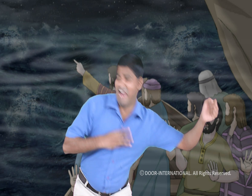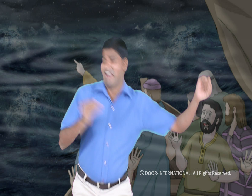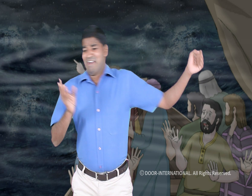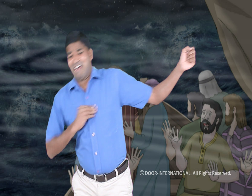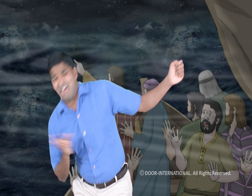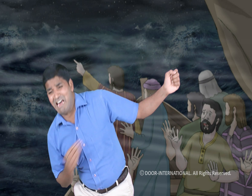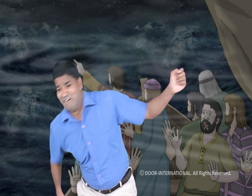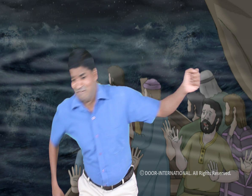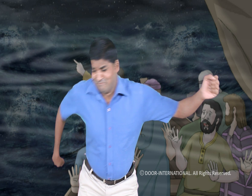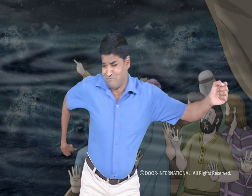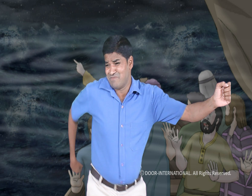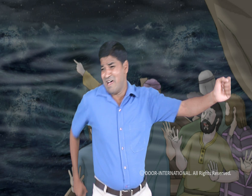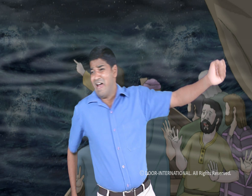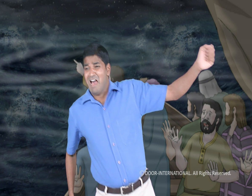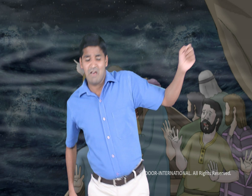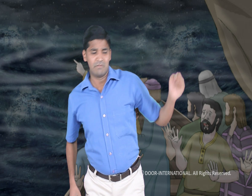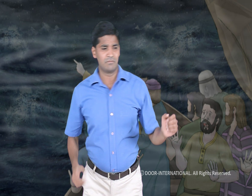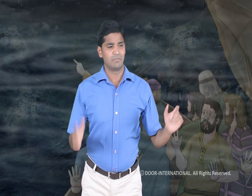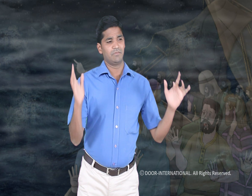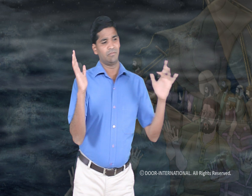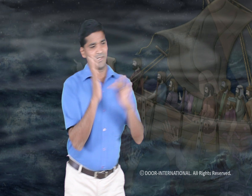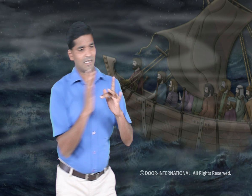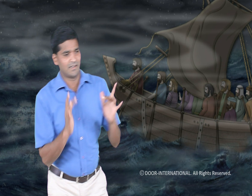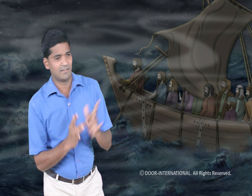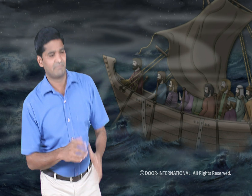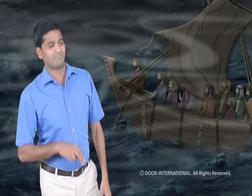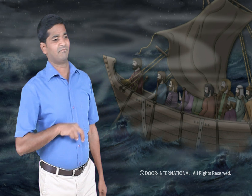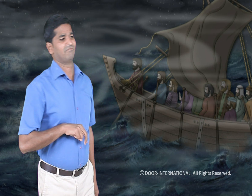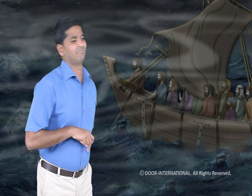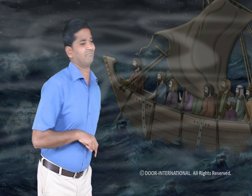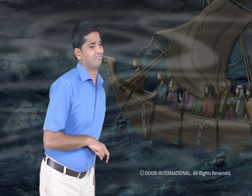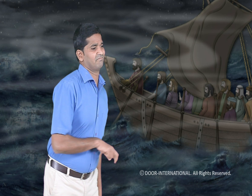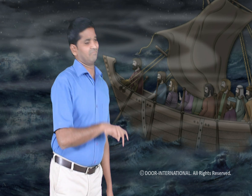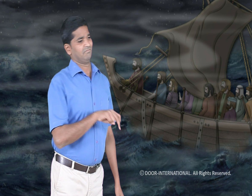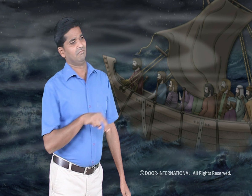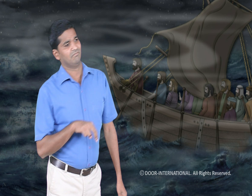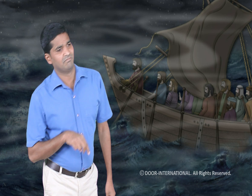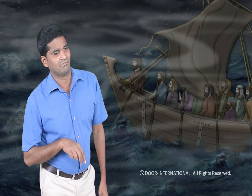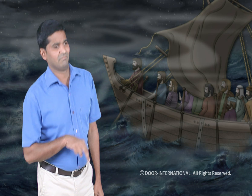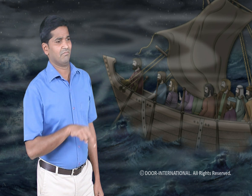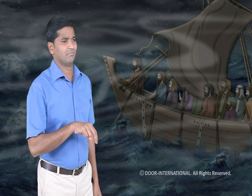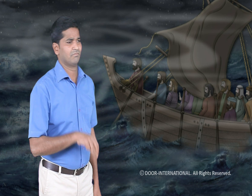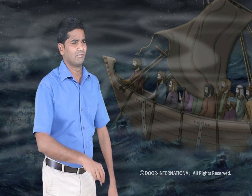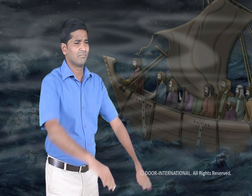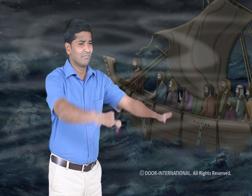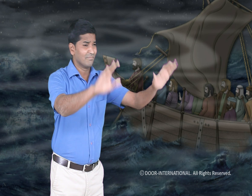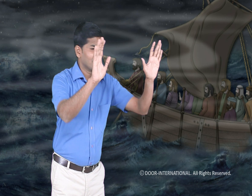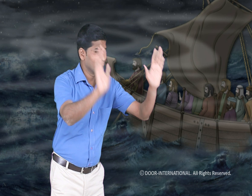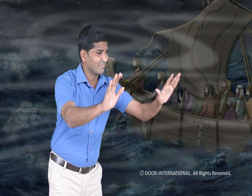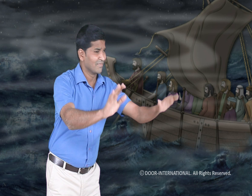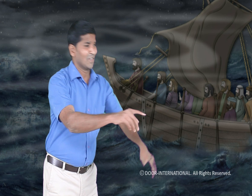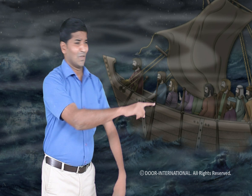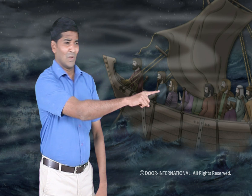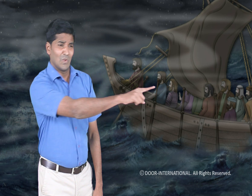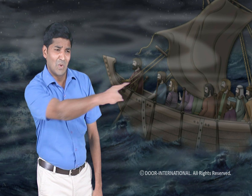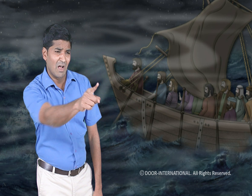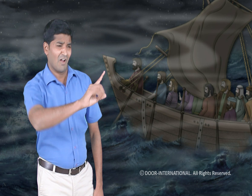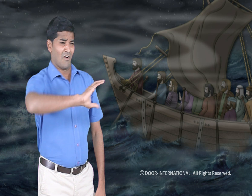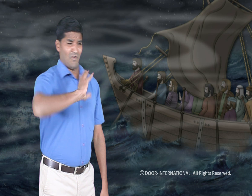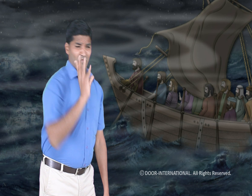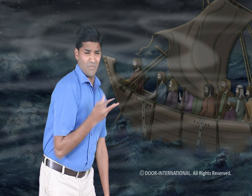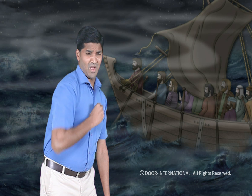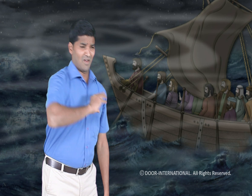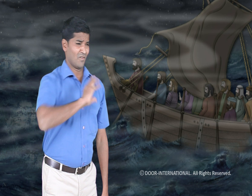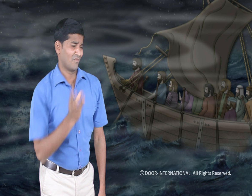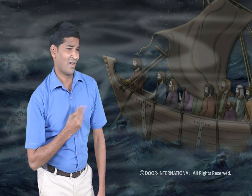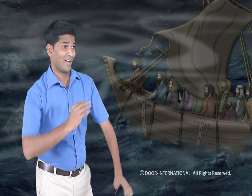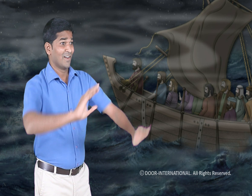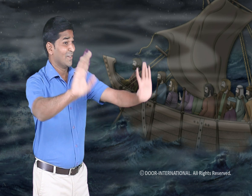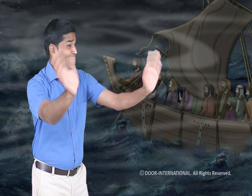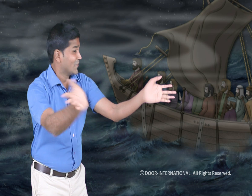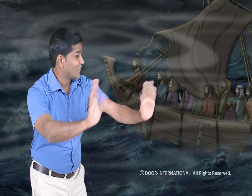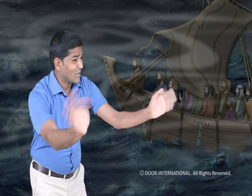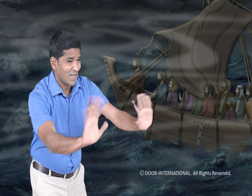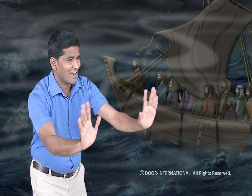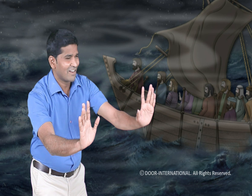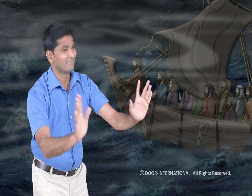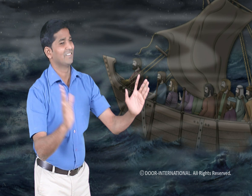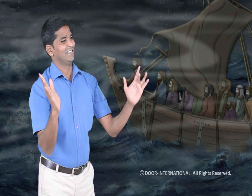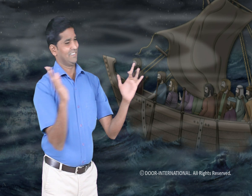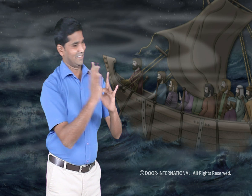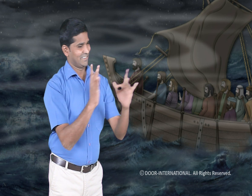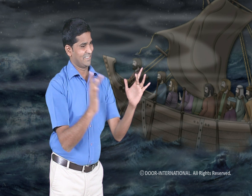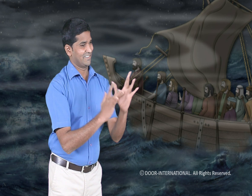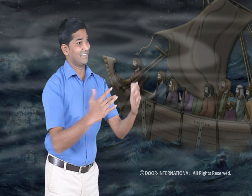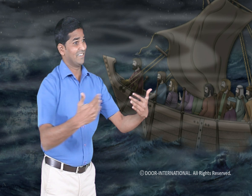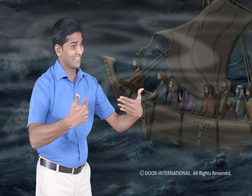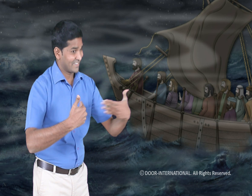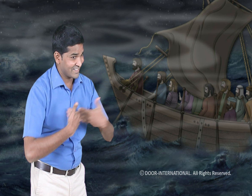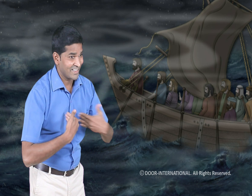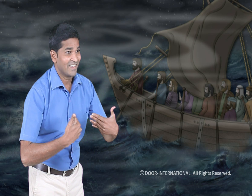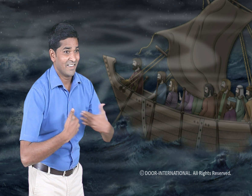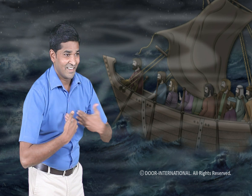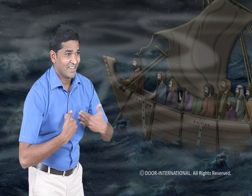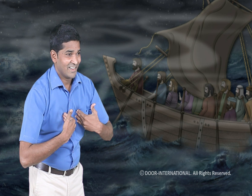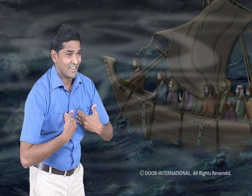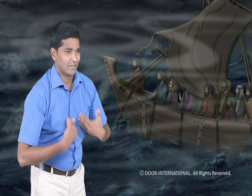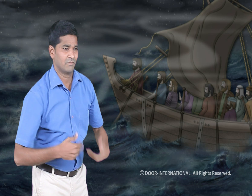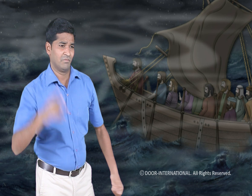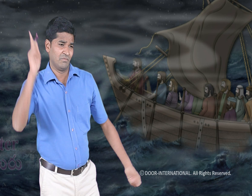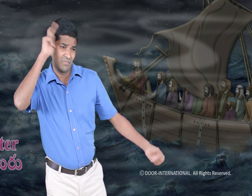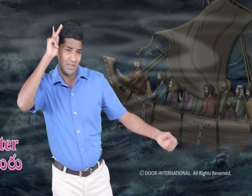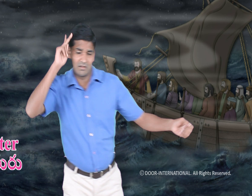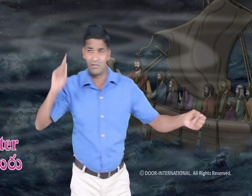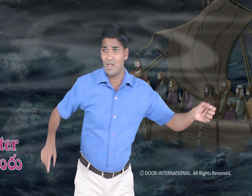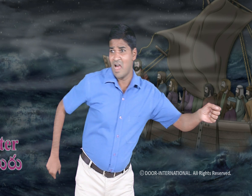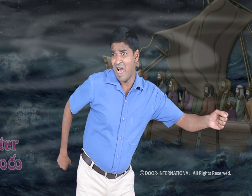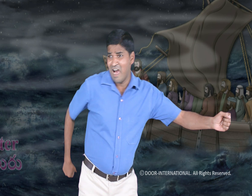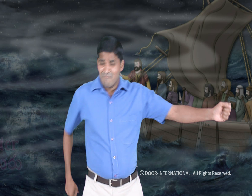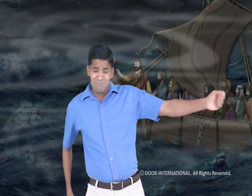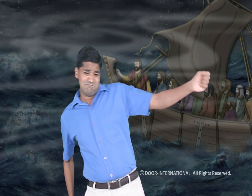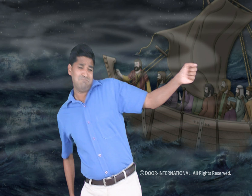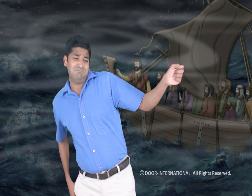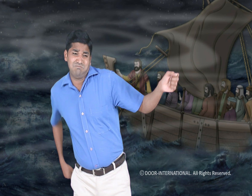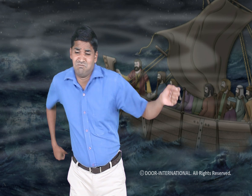But Jesus spoke up at once: “Take courage! It is I. Do not be afraid.”